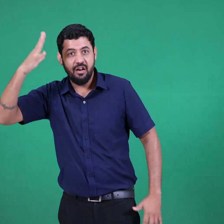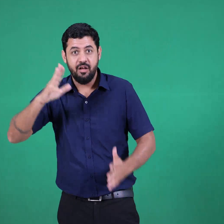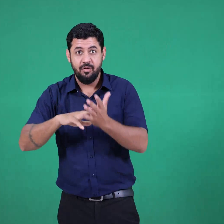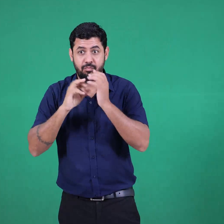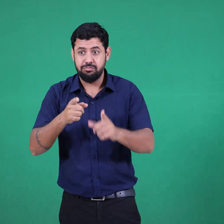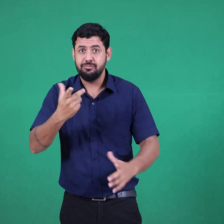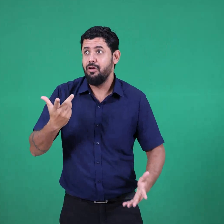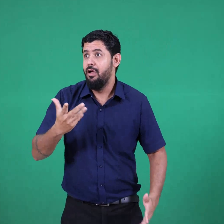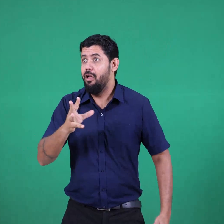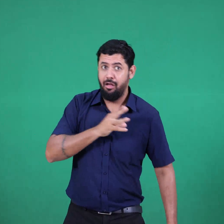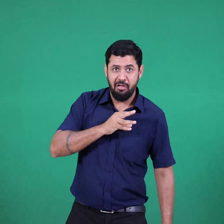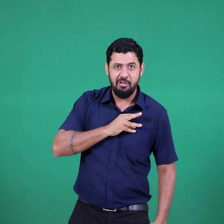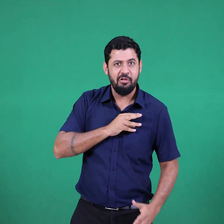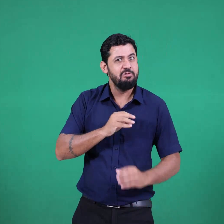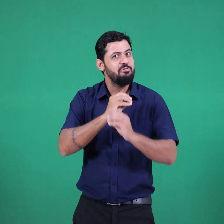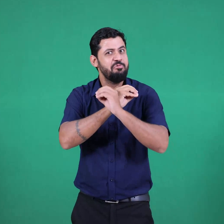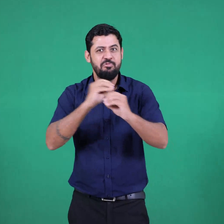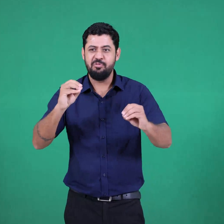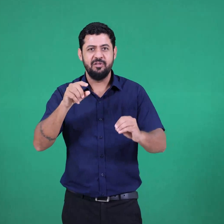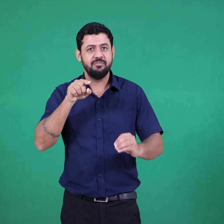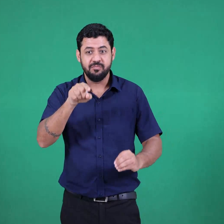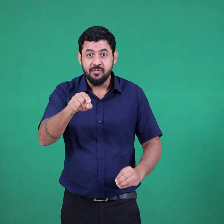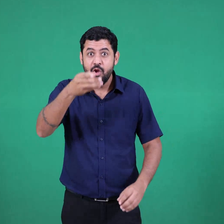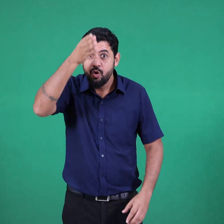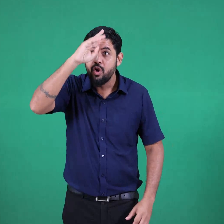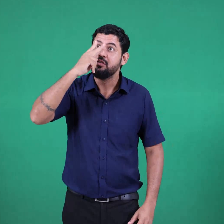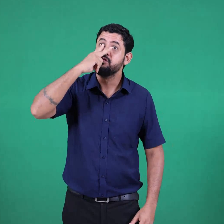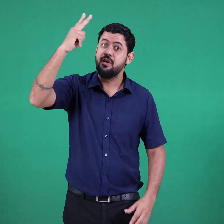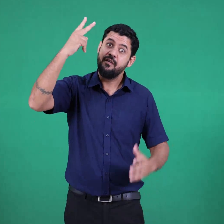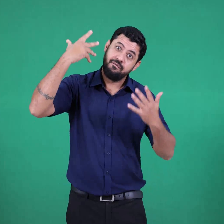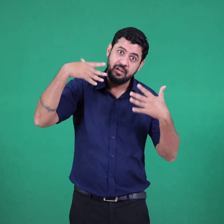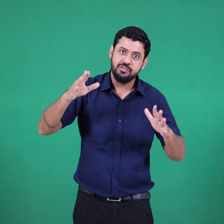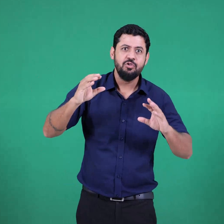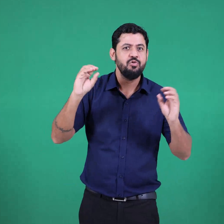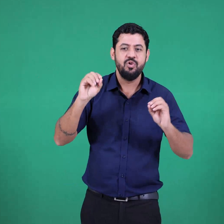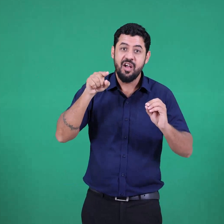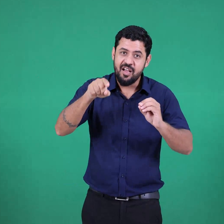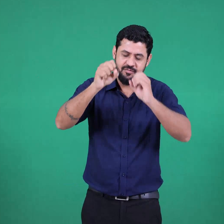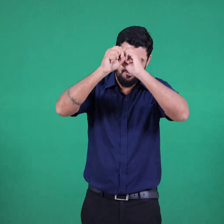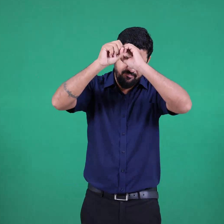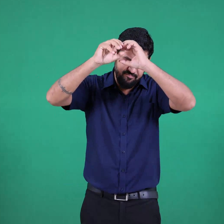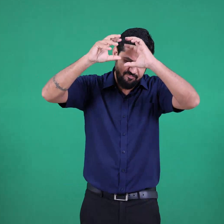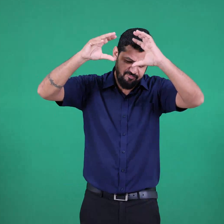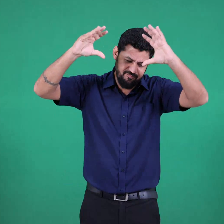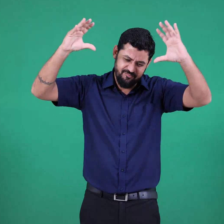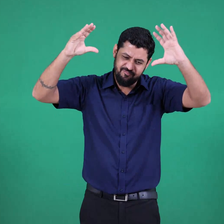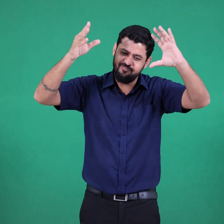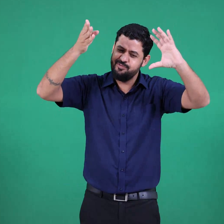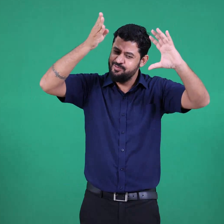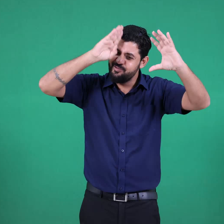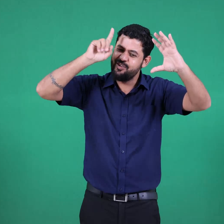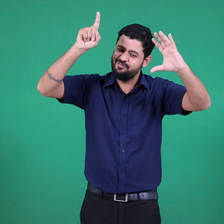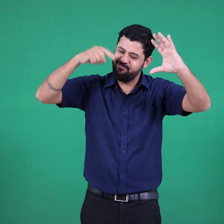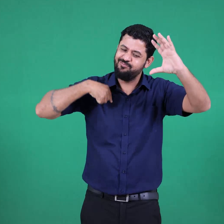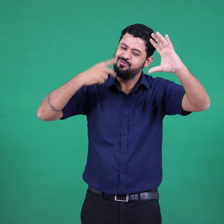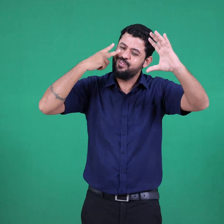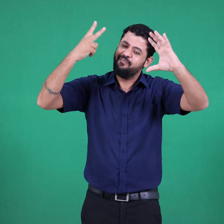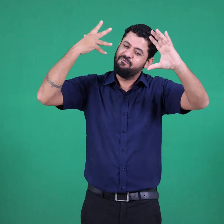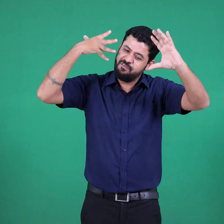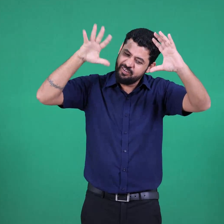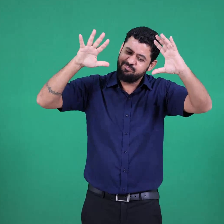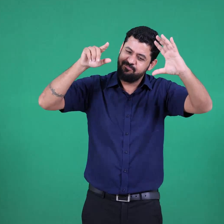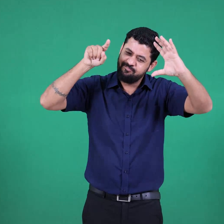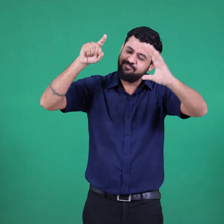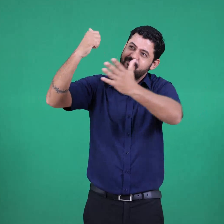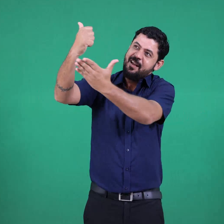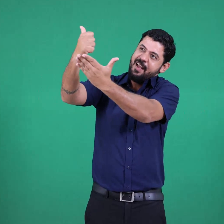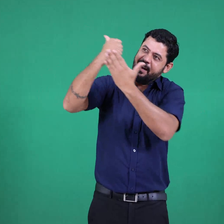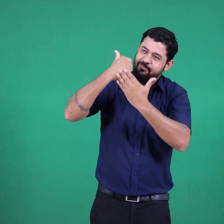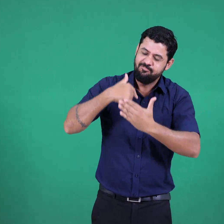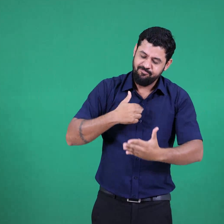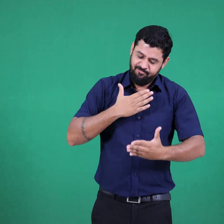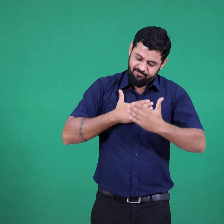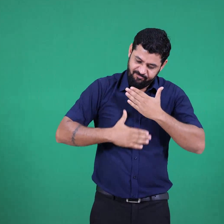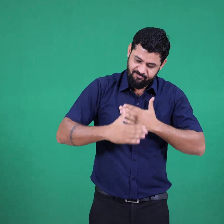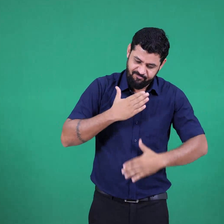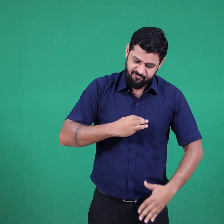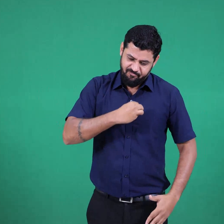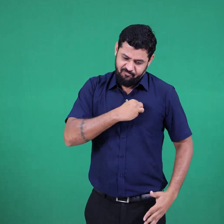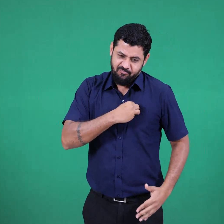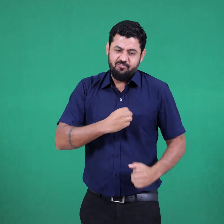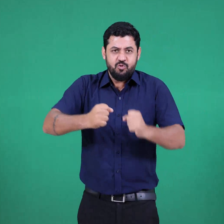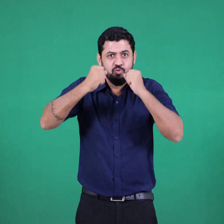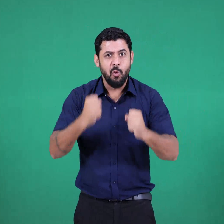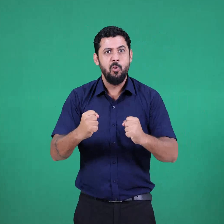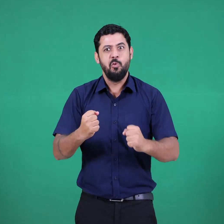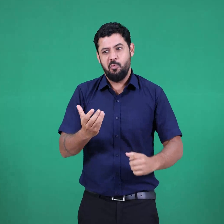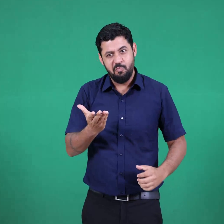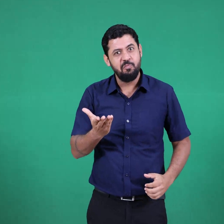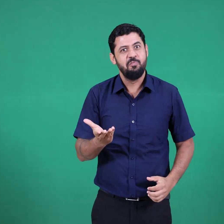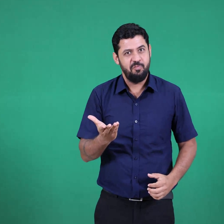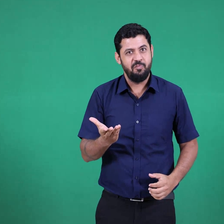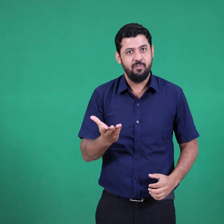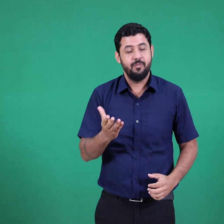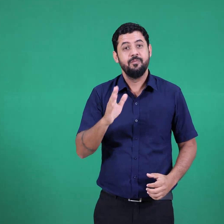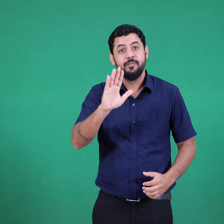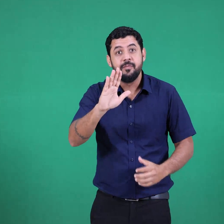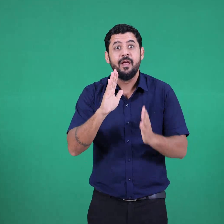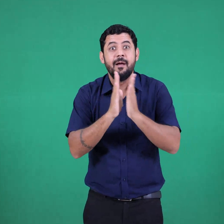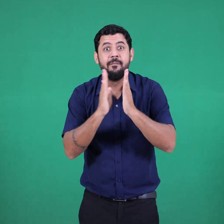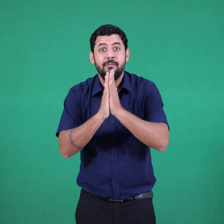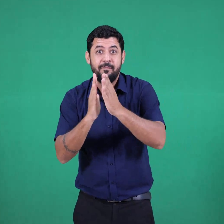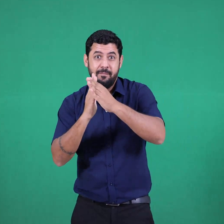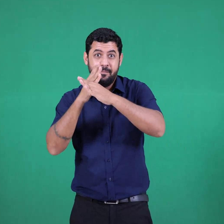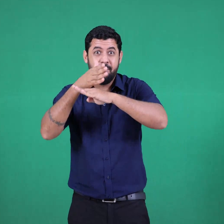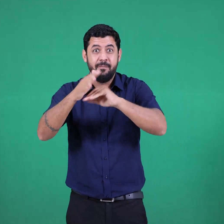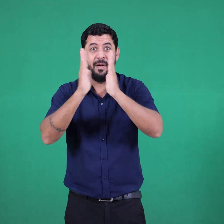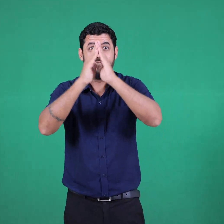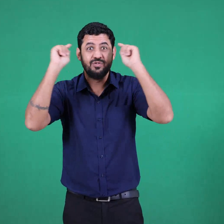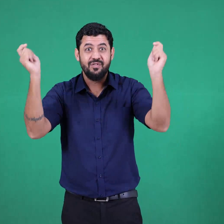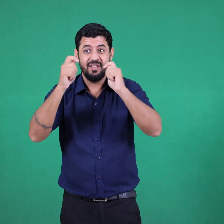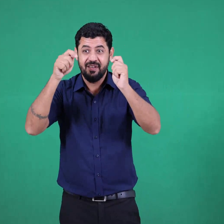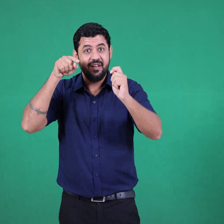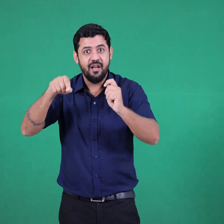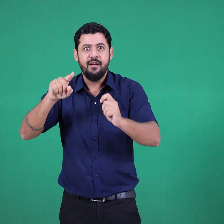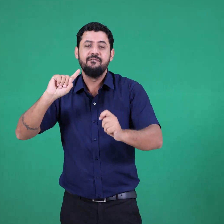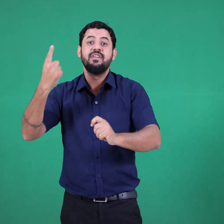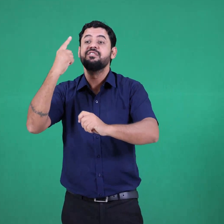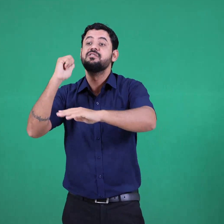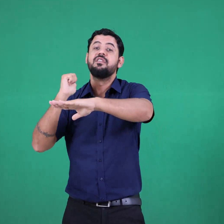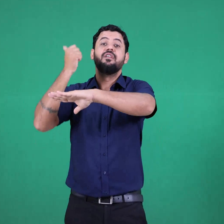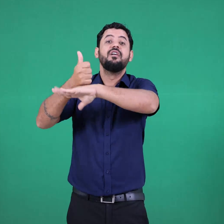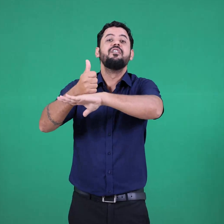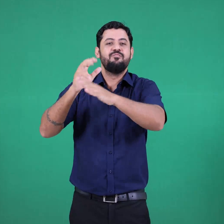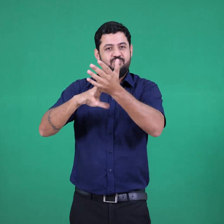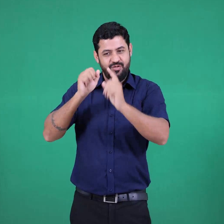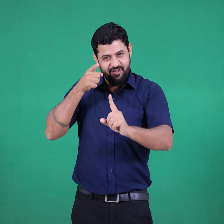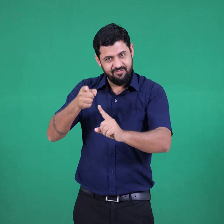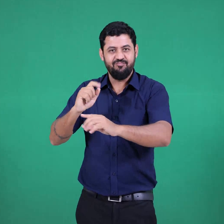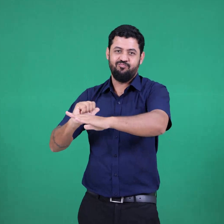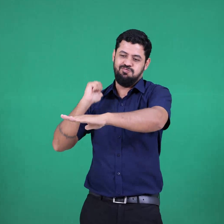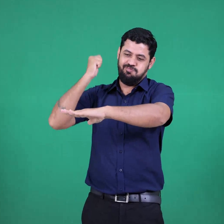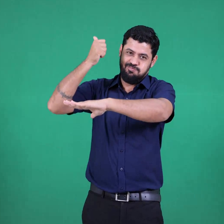he persevered because he saw Him who is invisible.